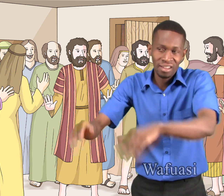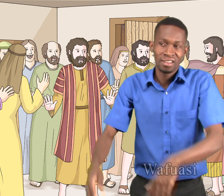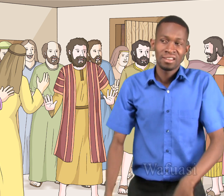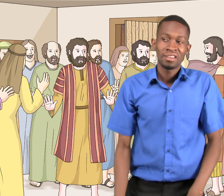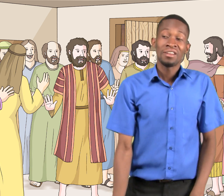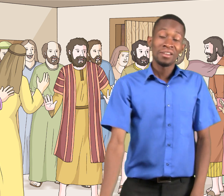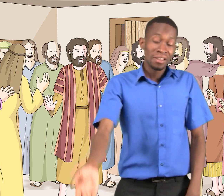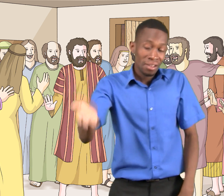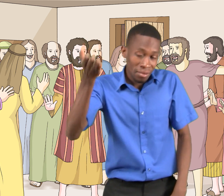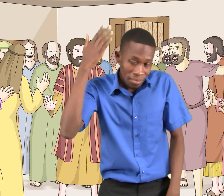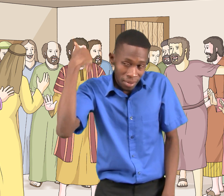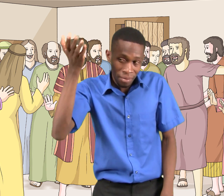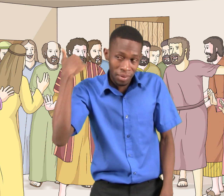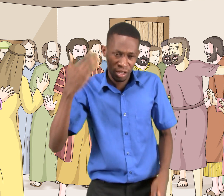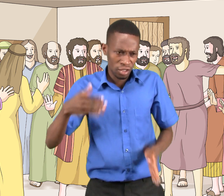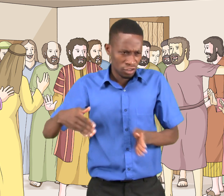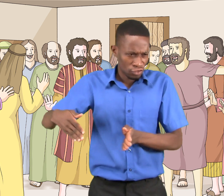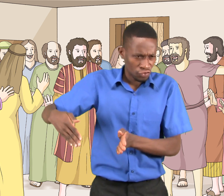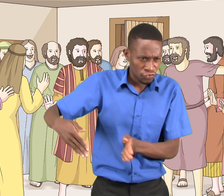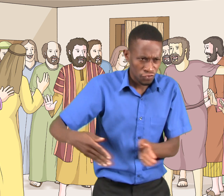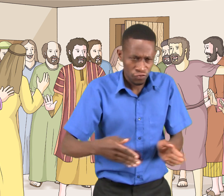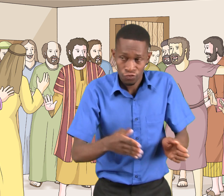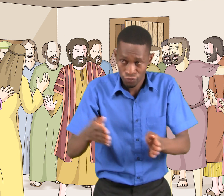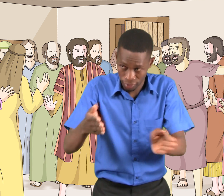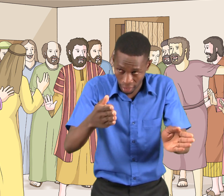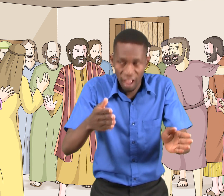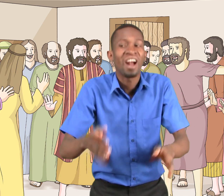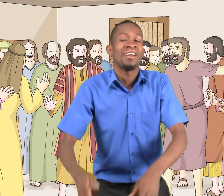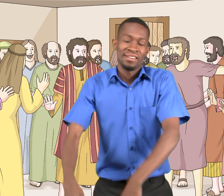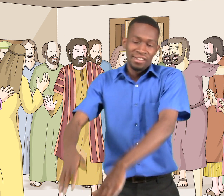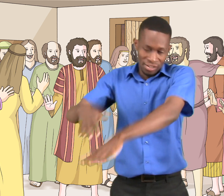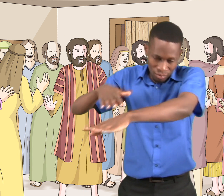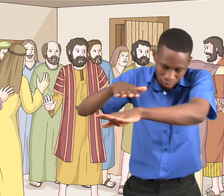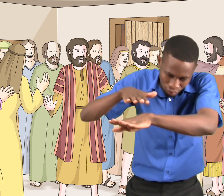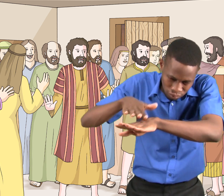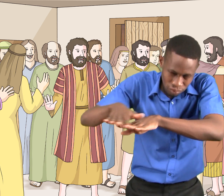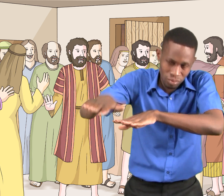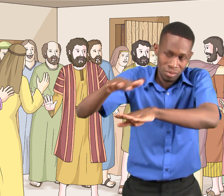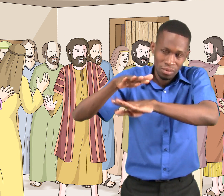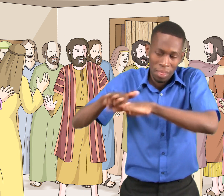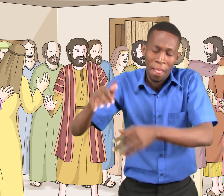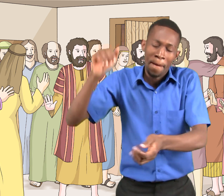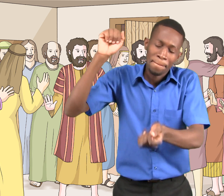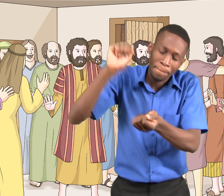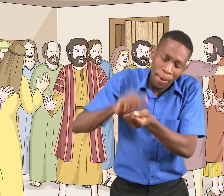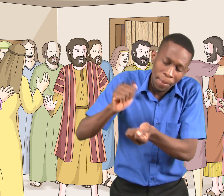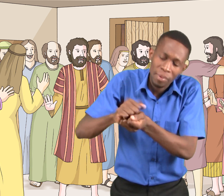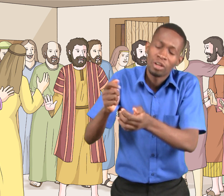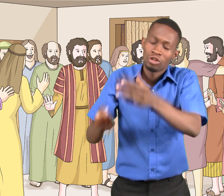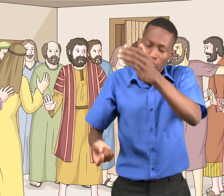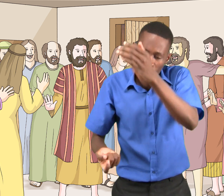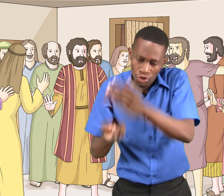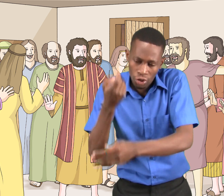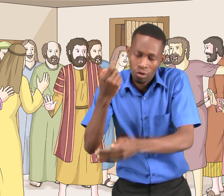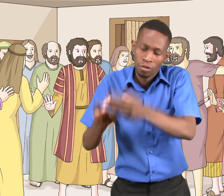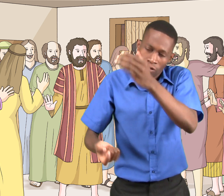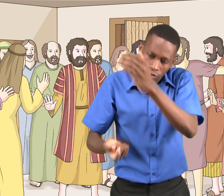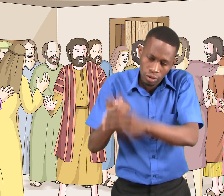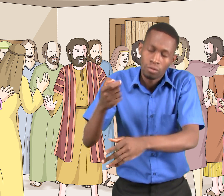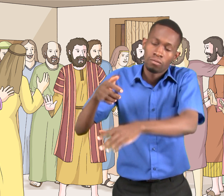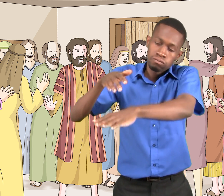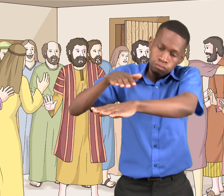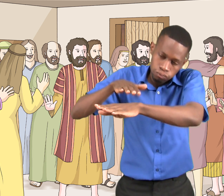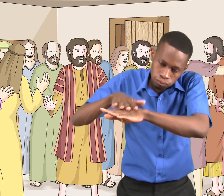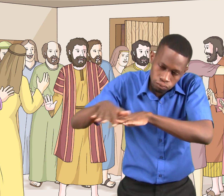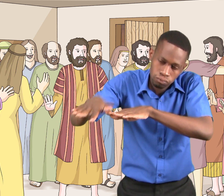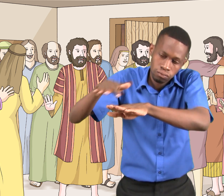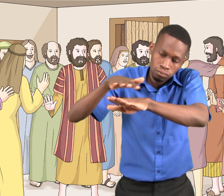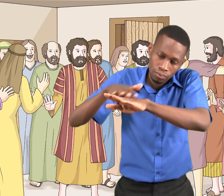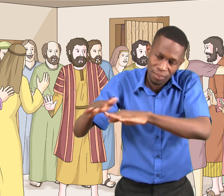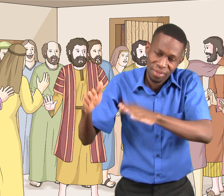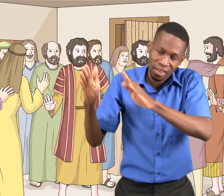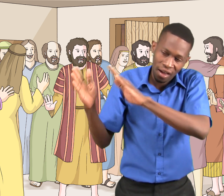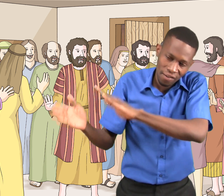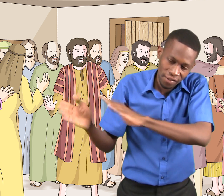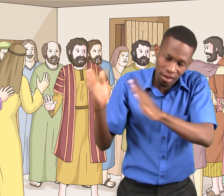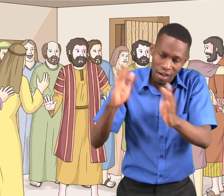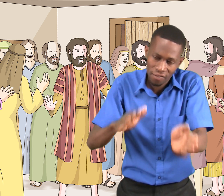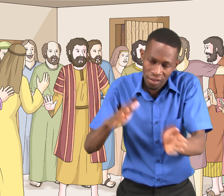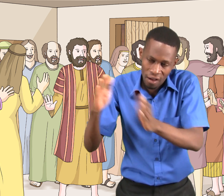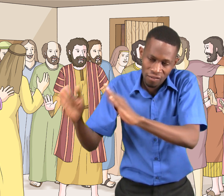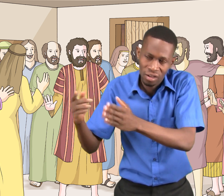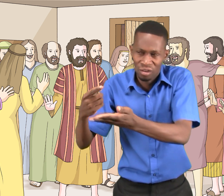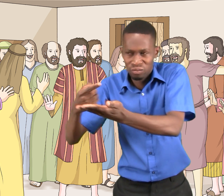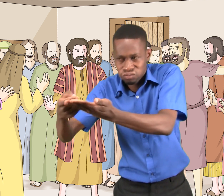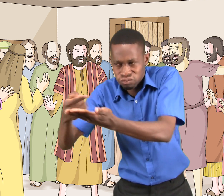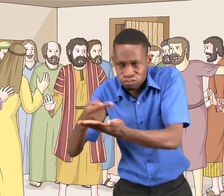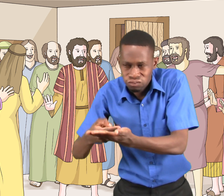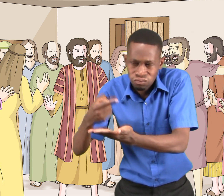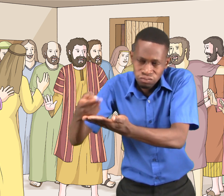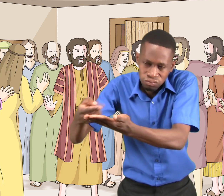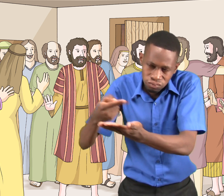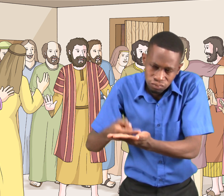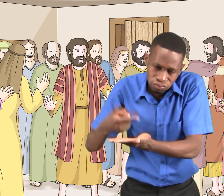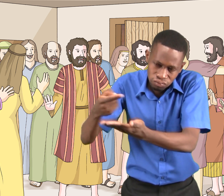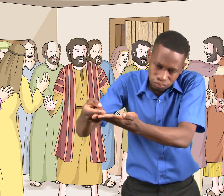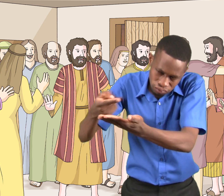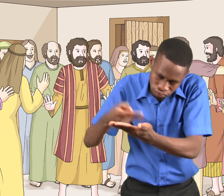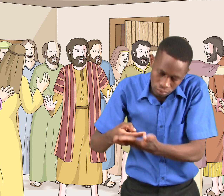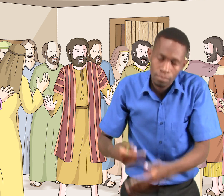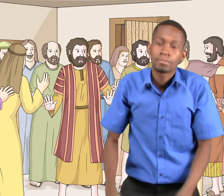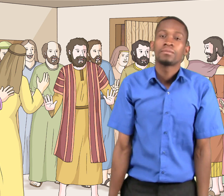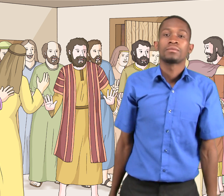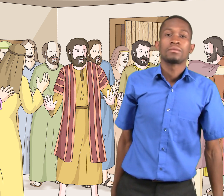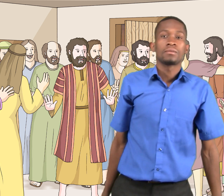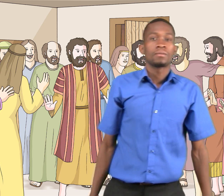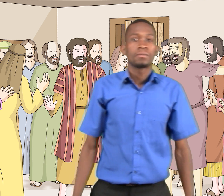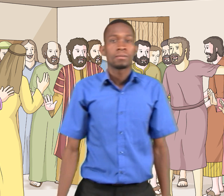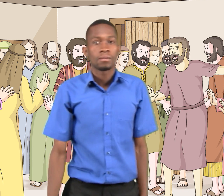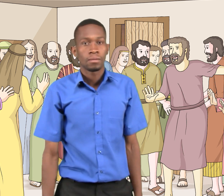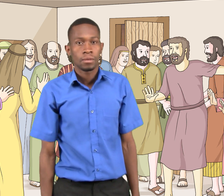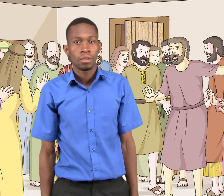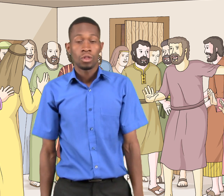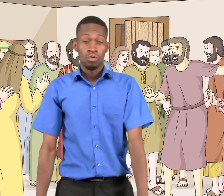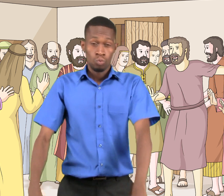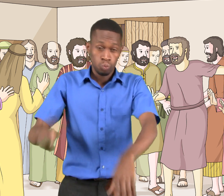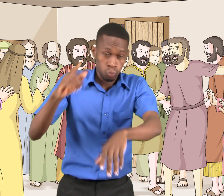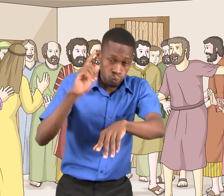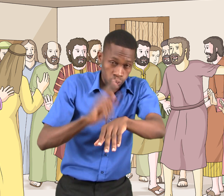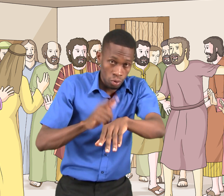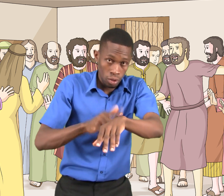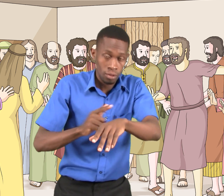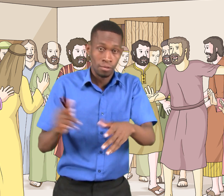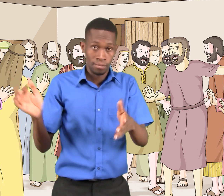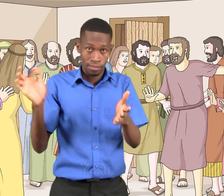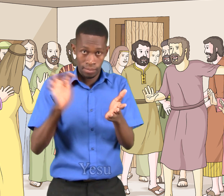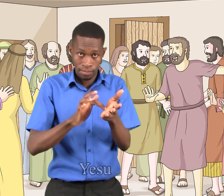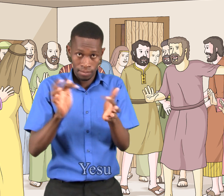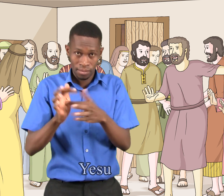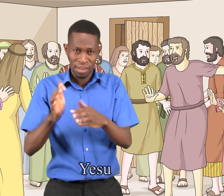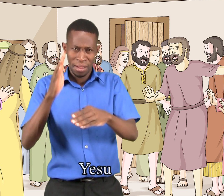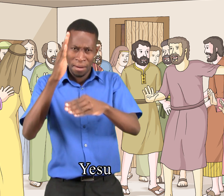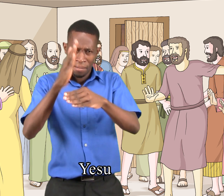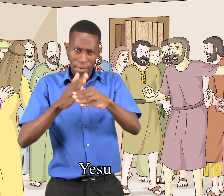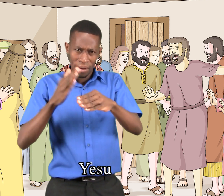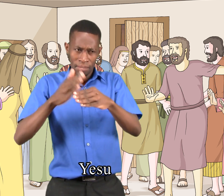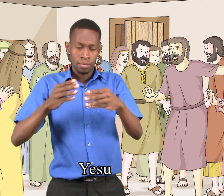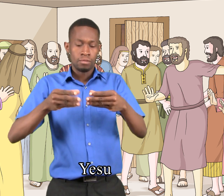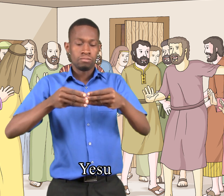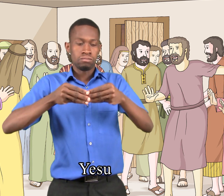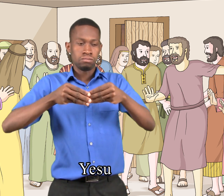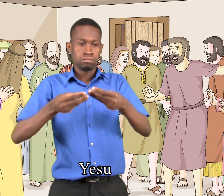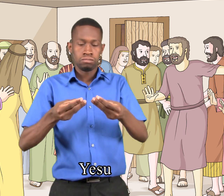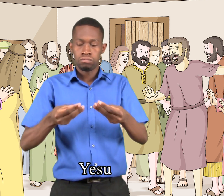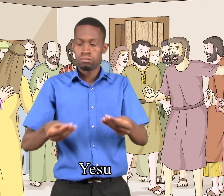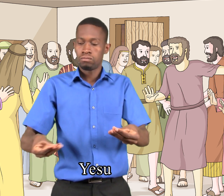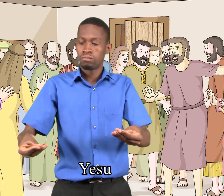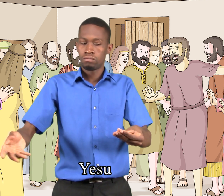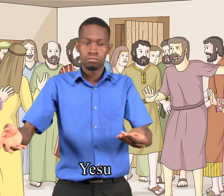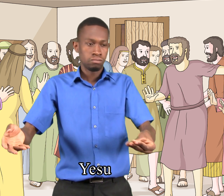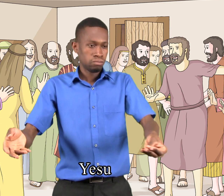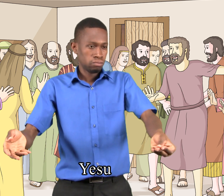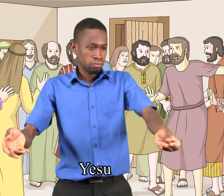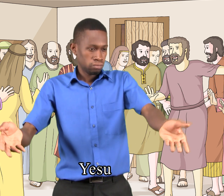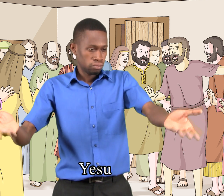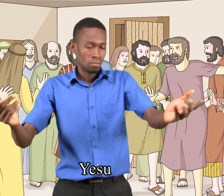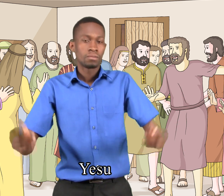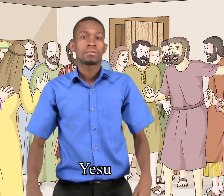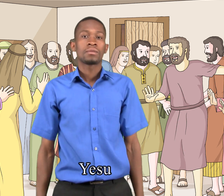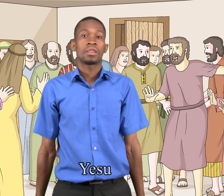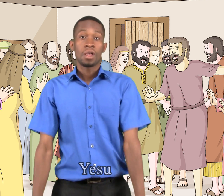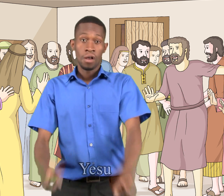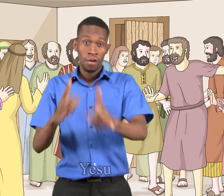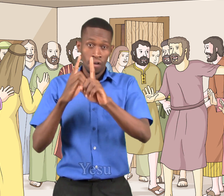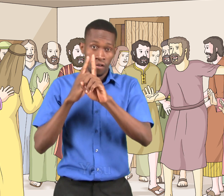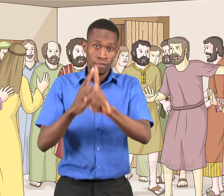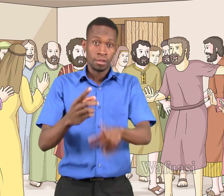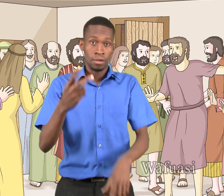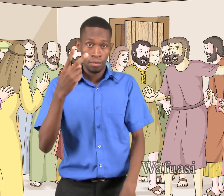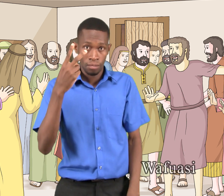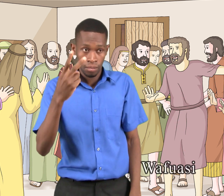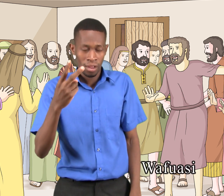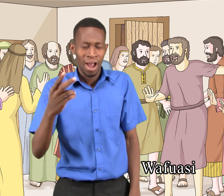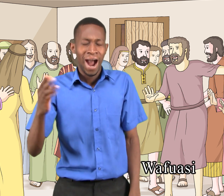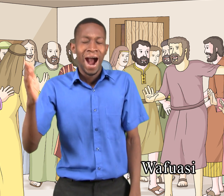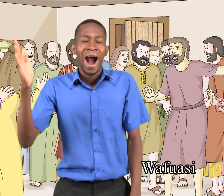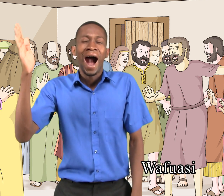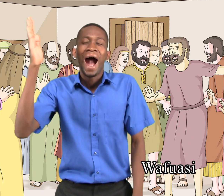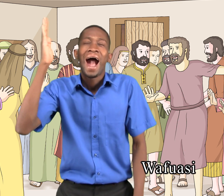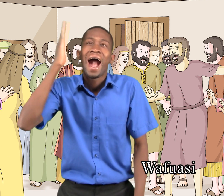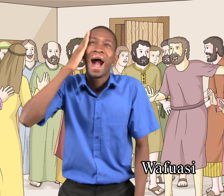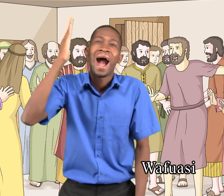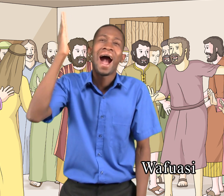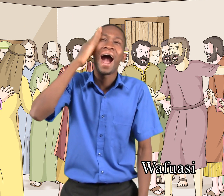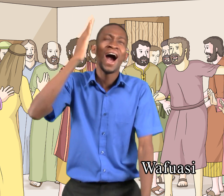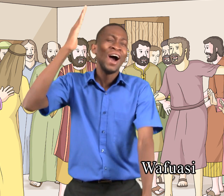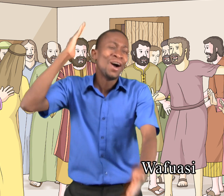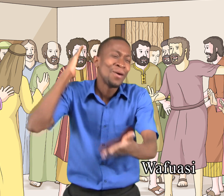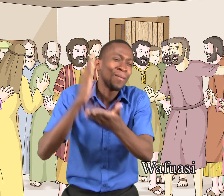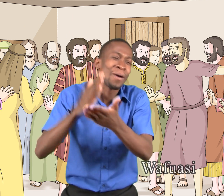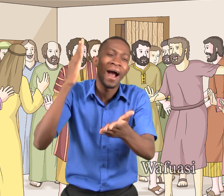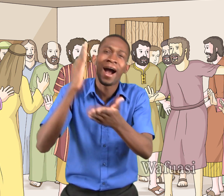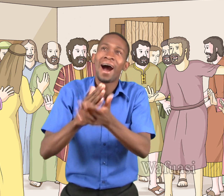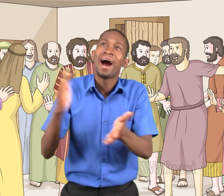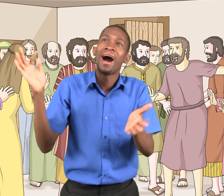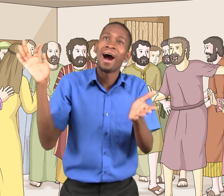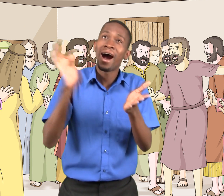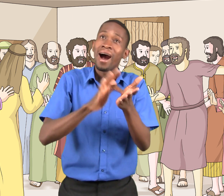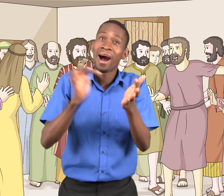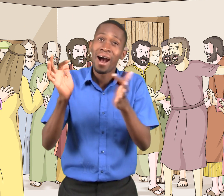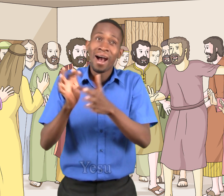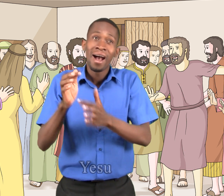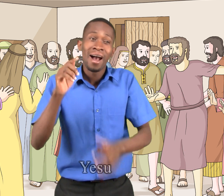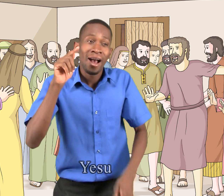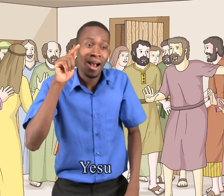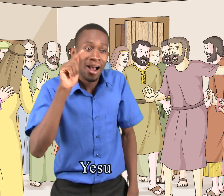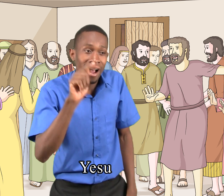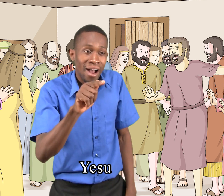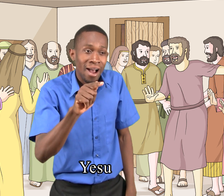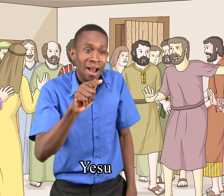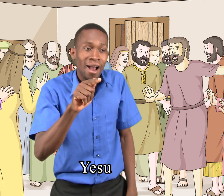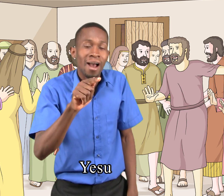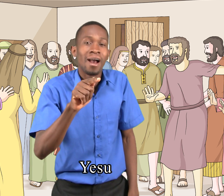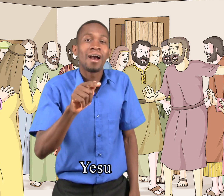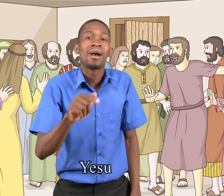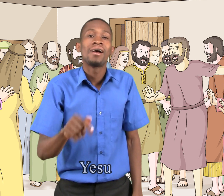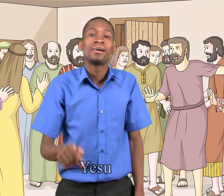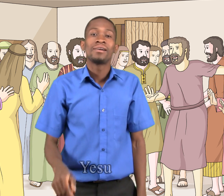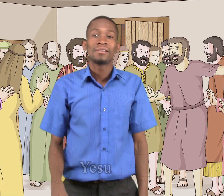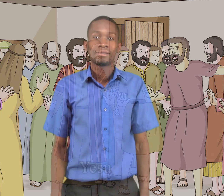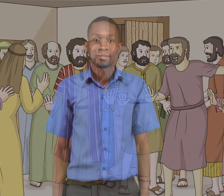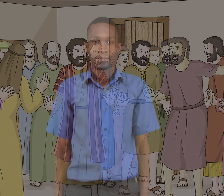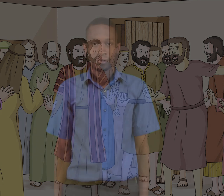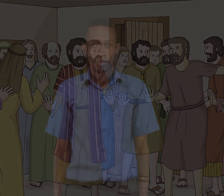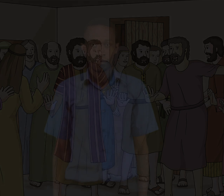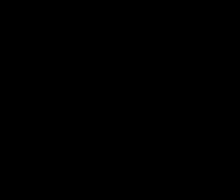Then the two told what had happened on the road, and how they had recognized Jesus in the breaking of the bread.